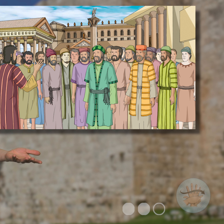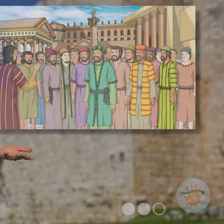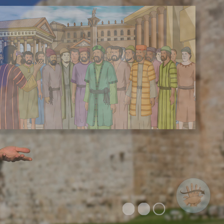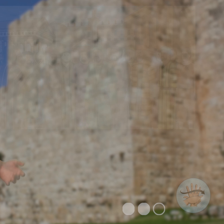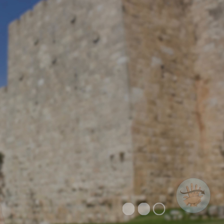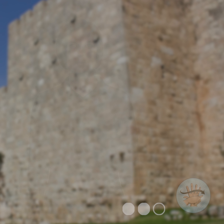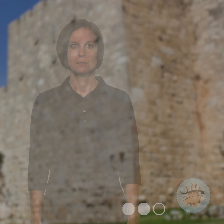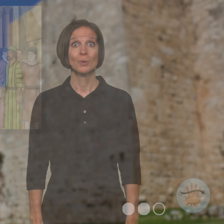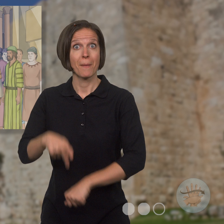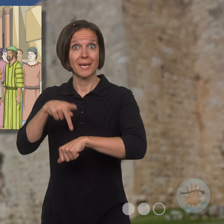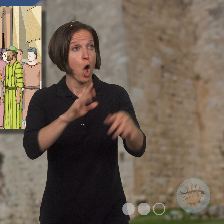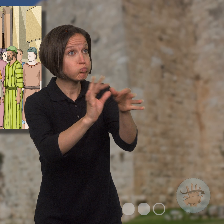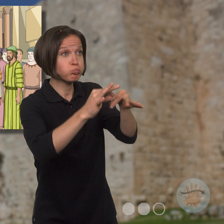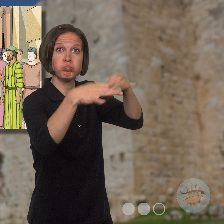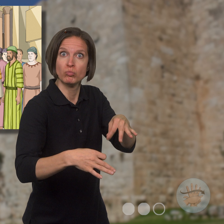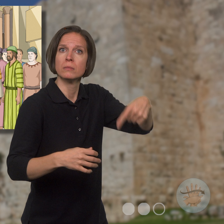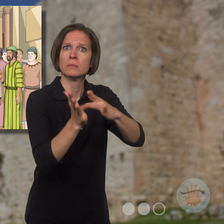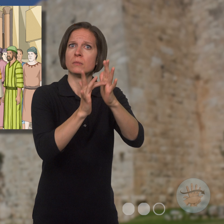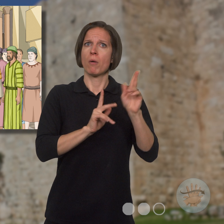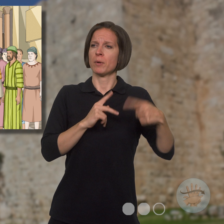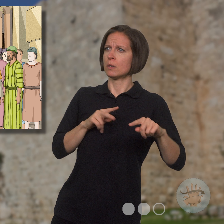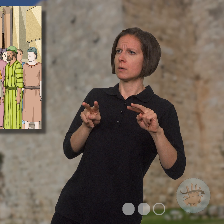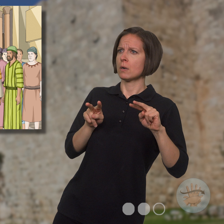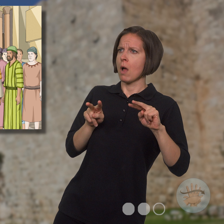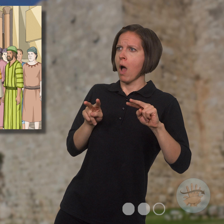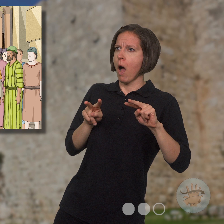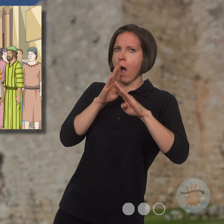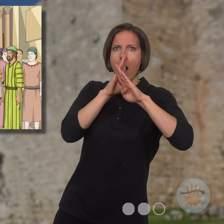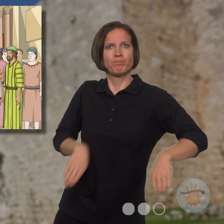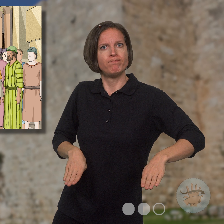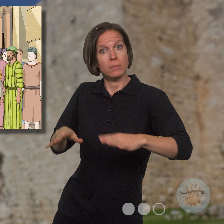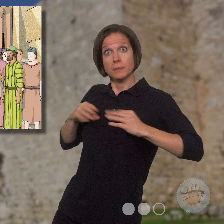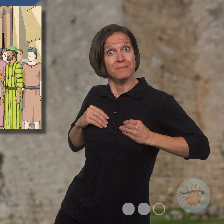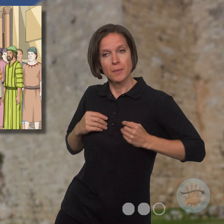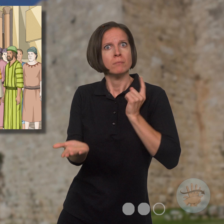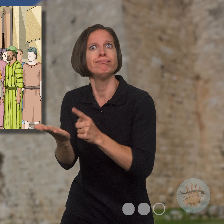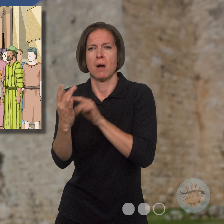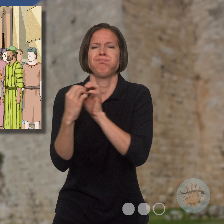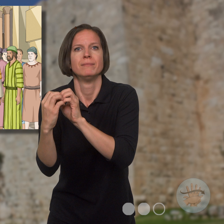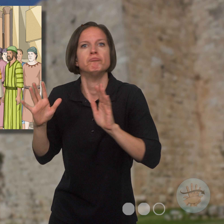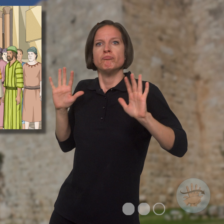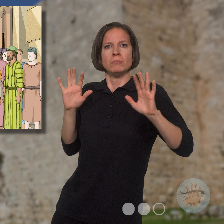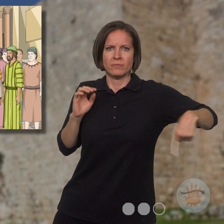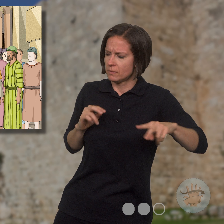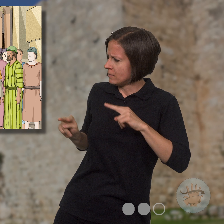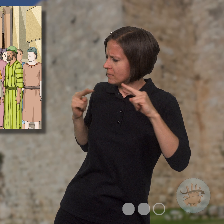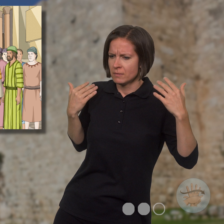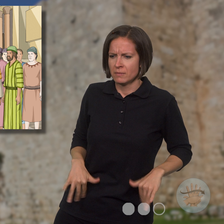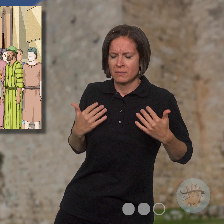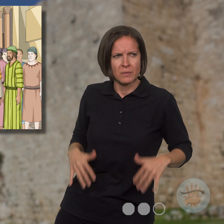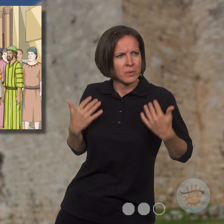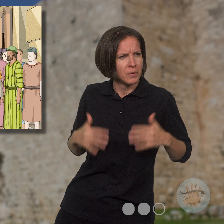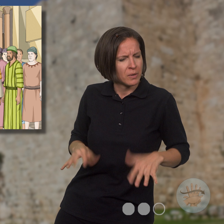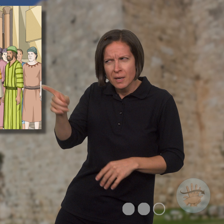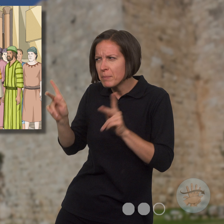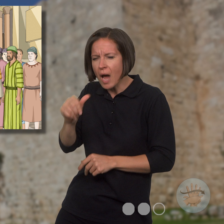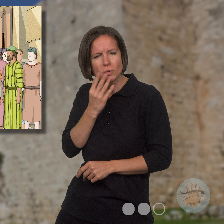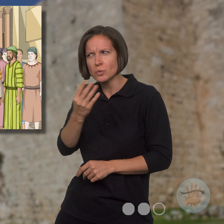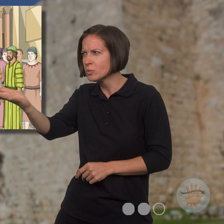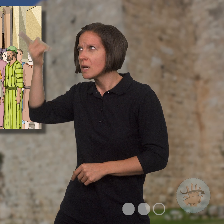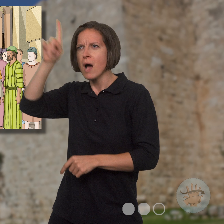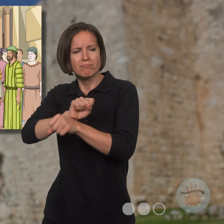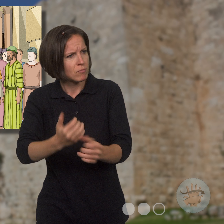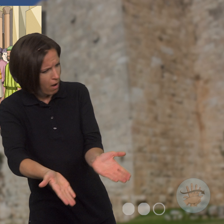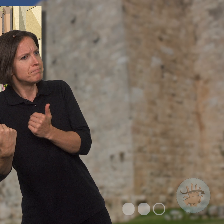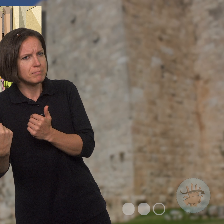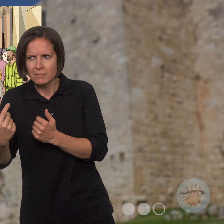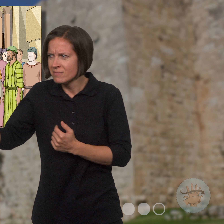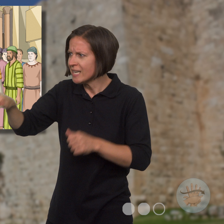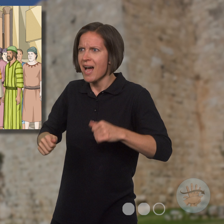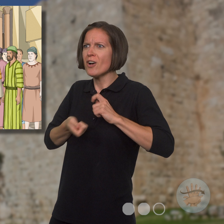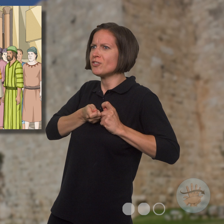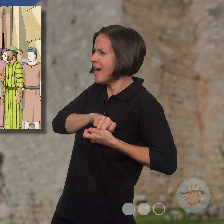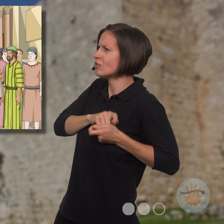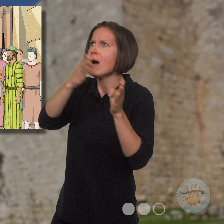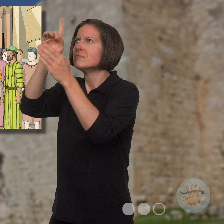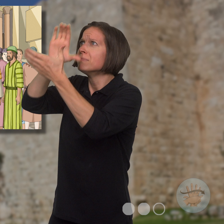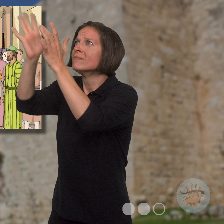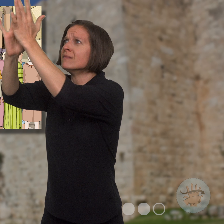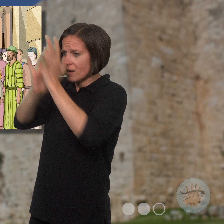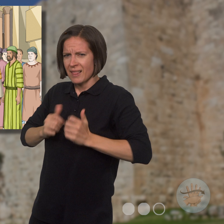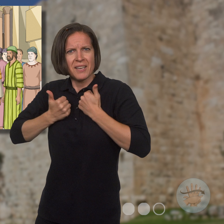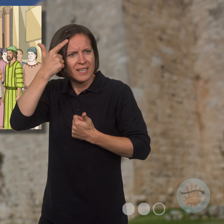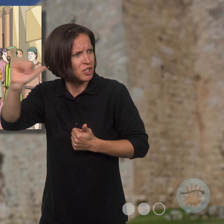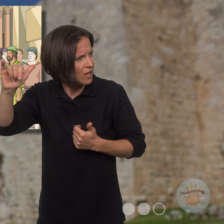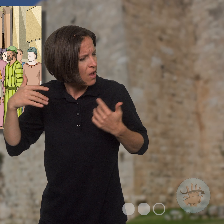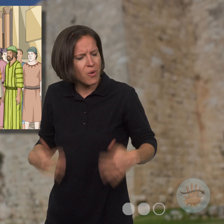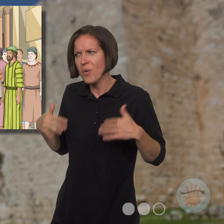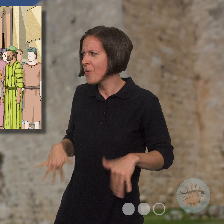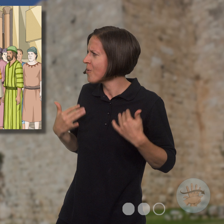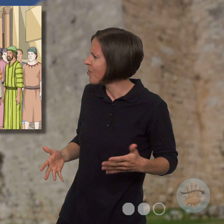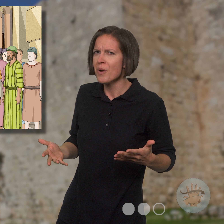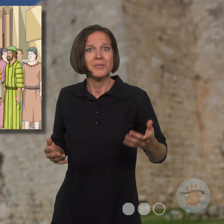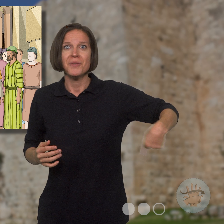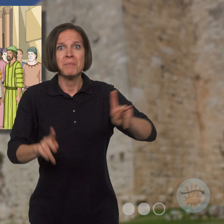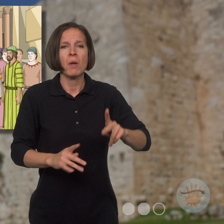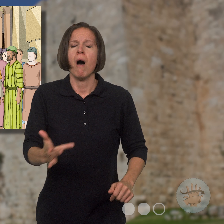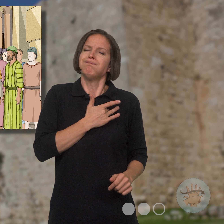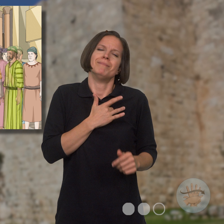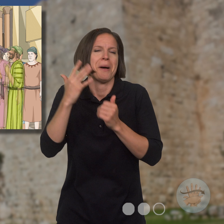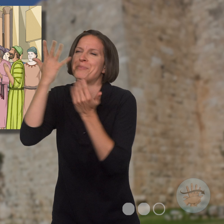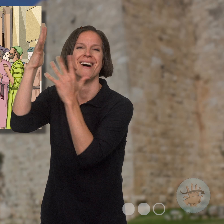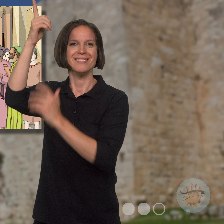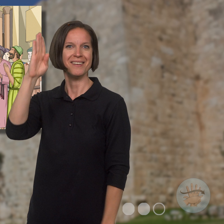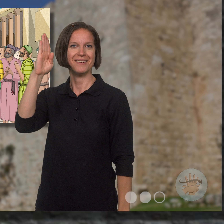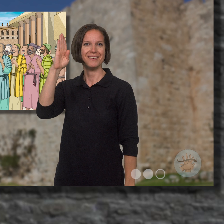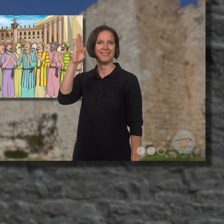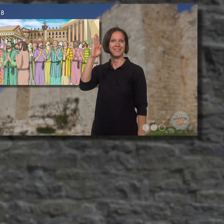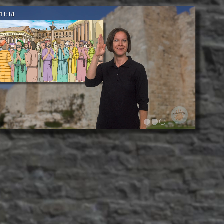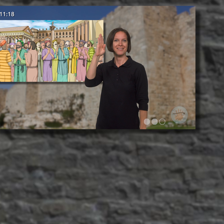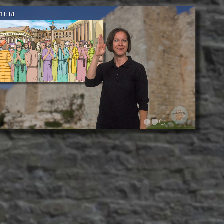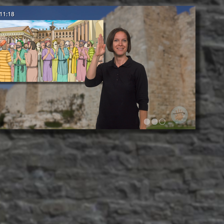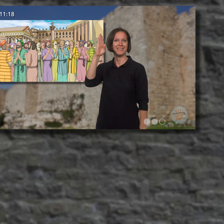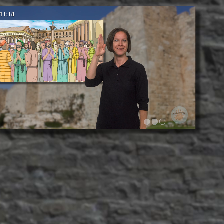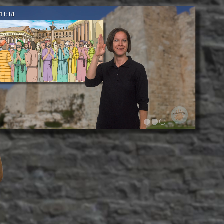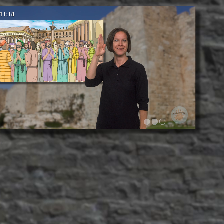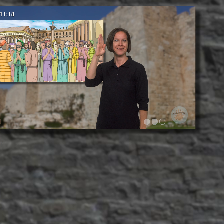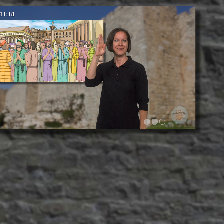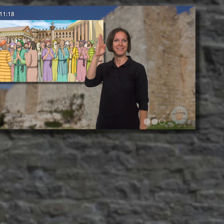When they heard this, their objections were put to rest, and they glorified God, saying, “So then, God has granted even the Gentiles repentance unto life.”